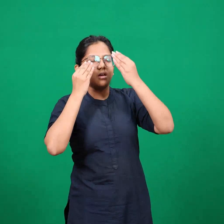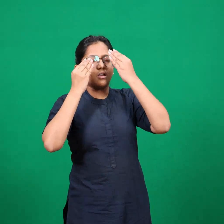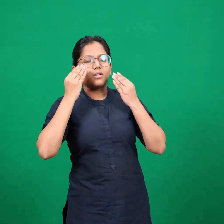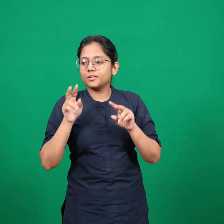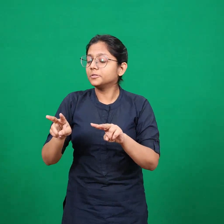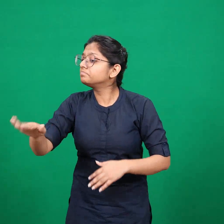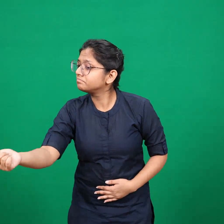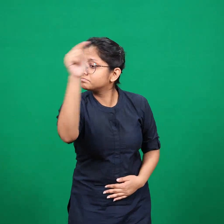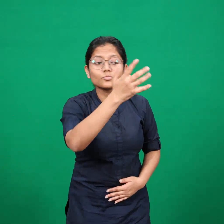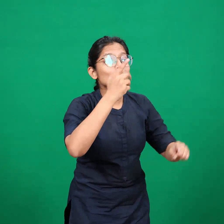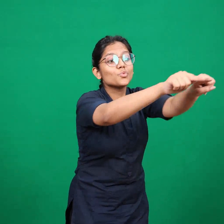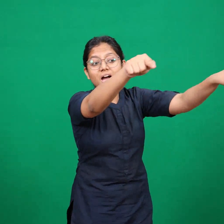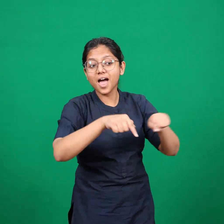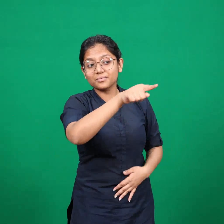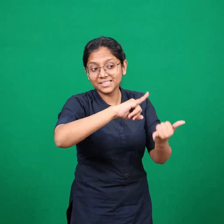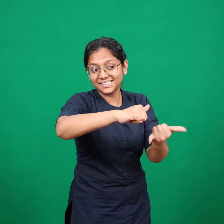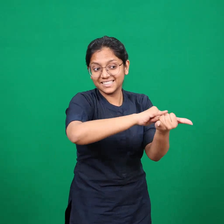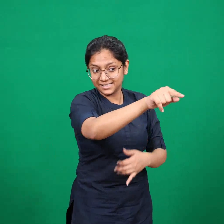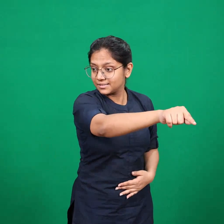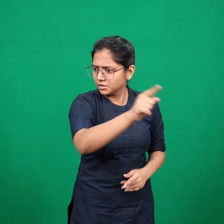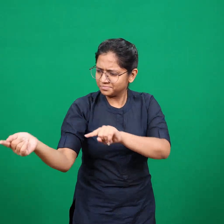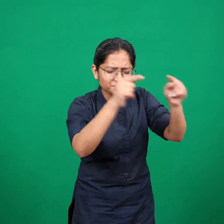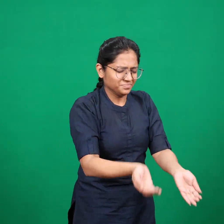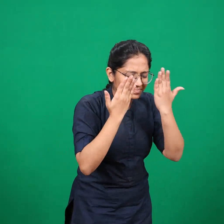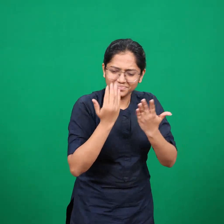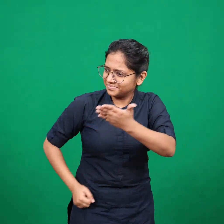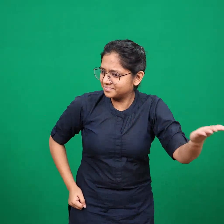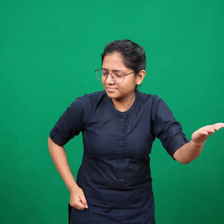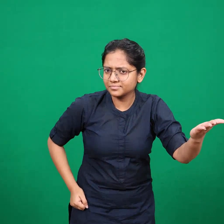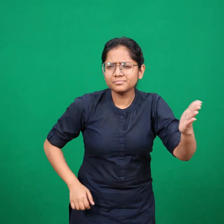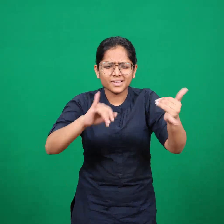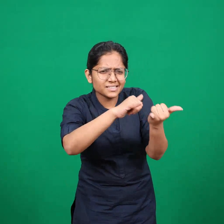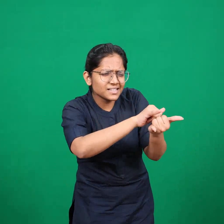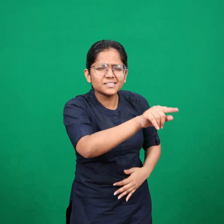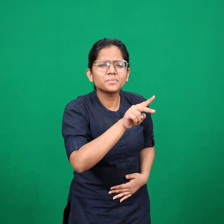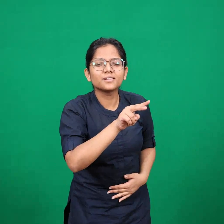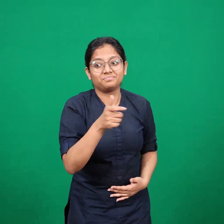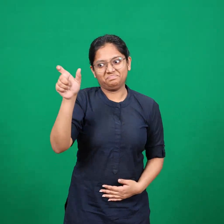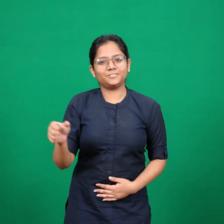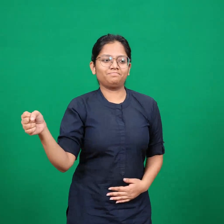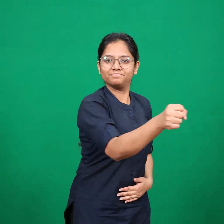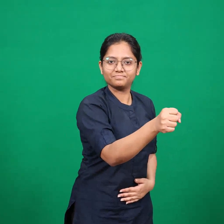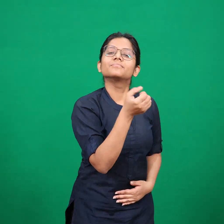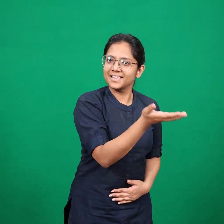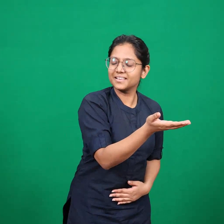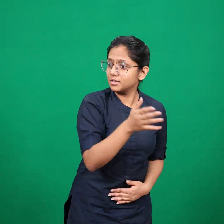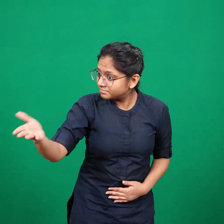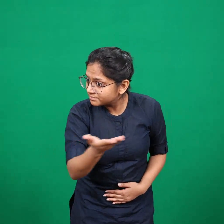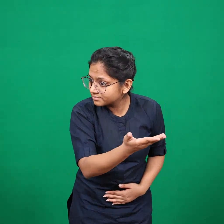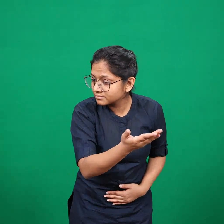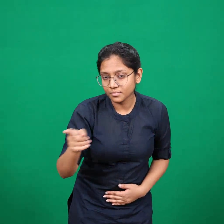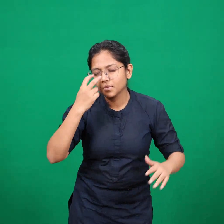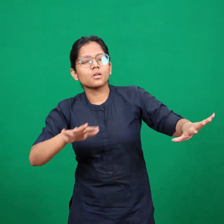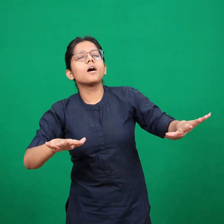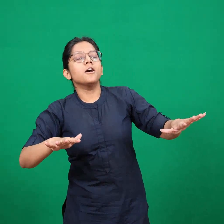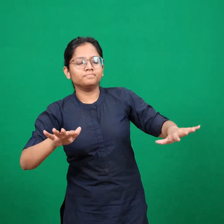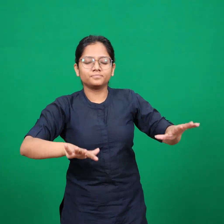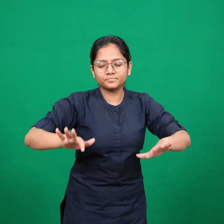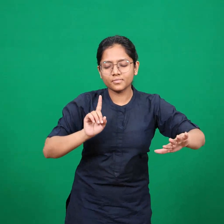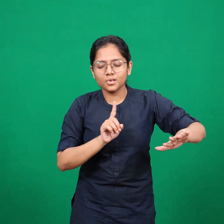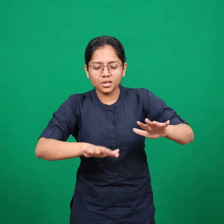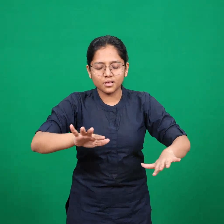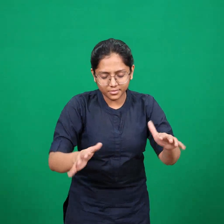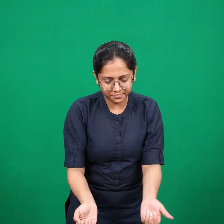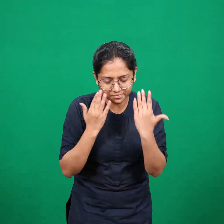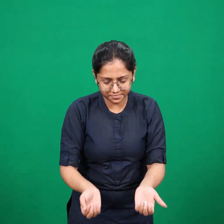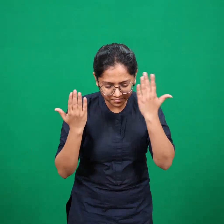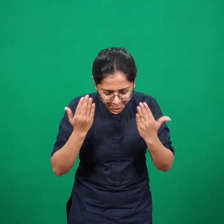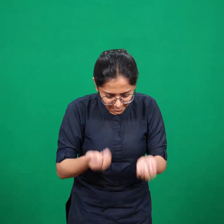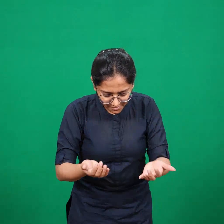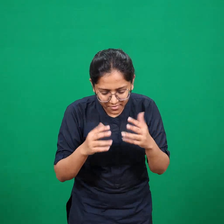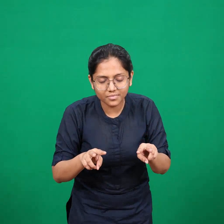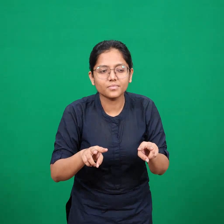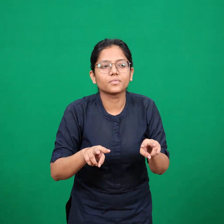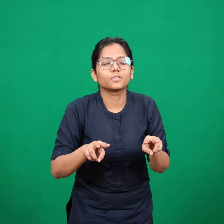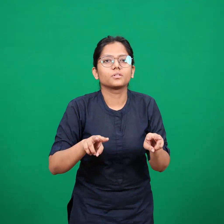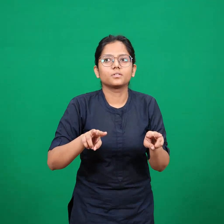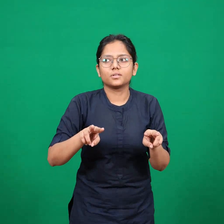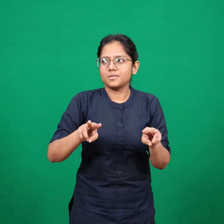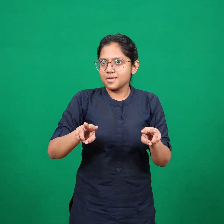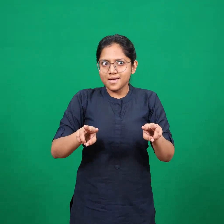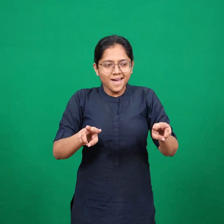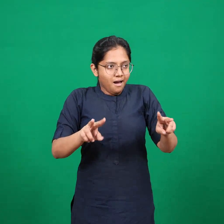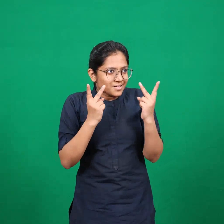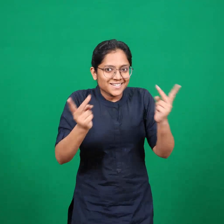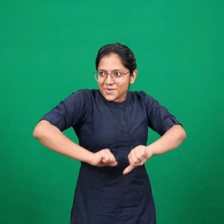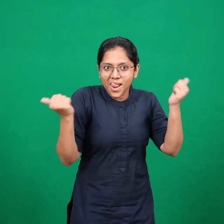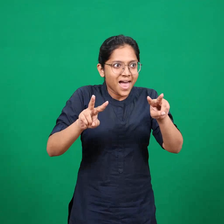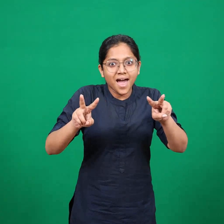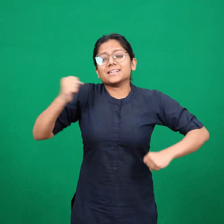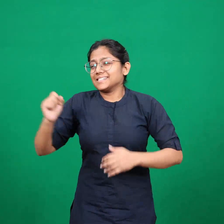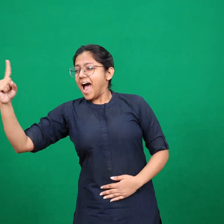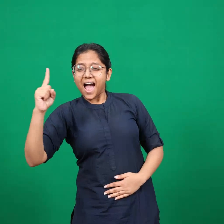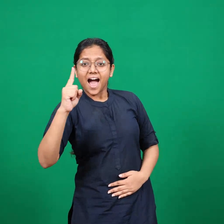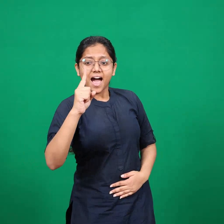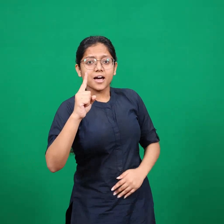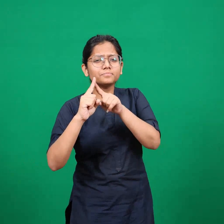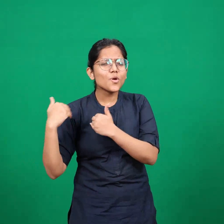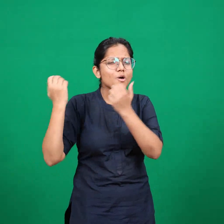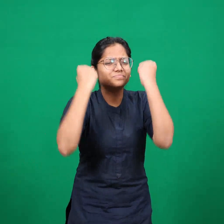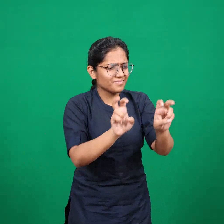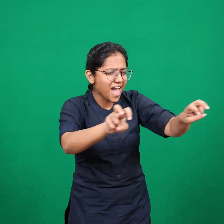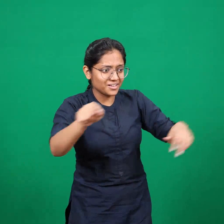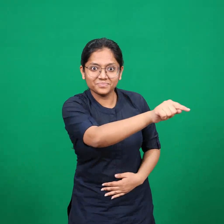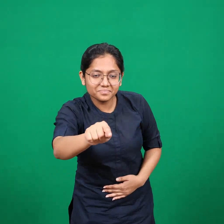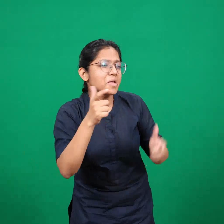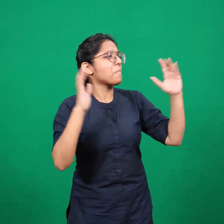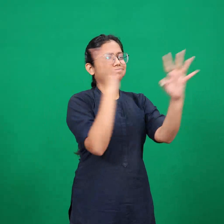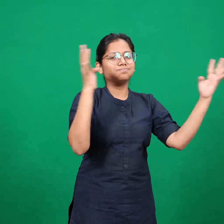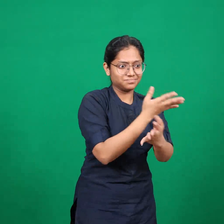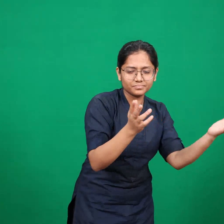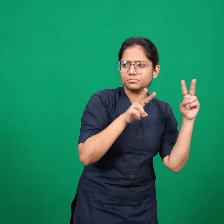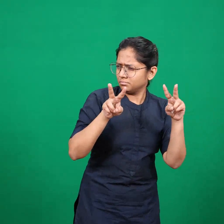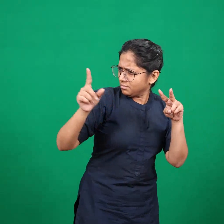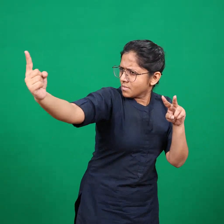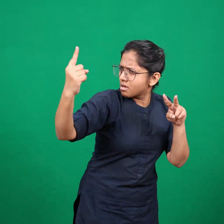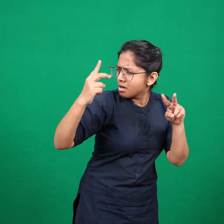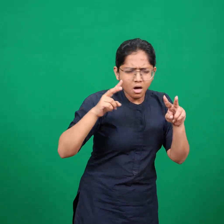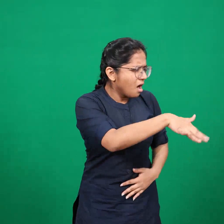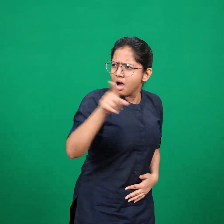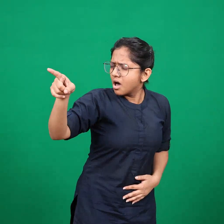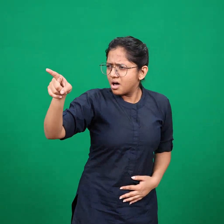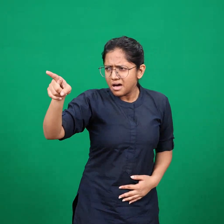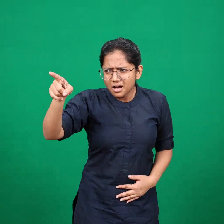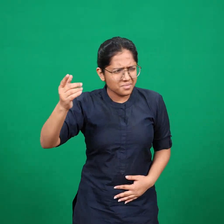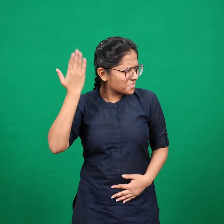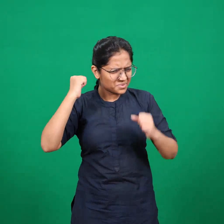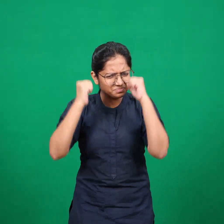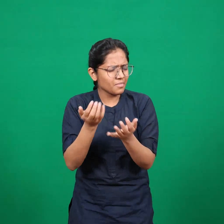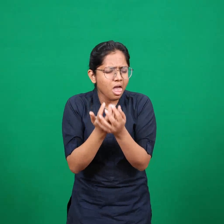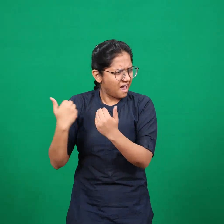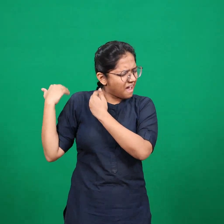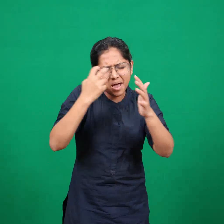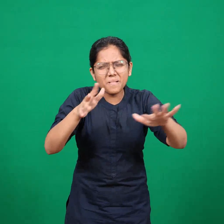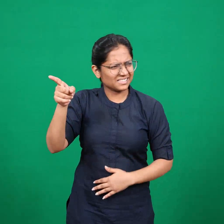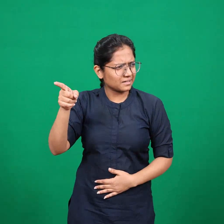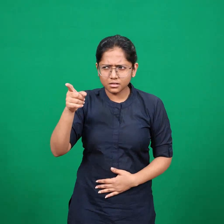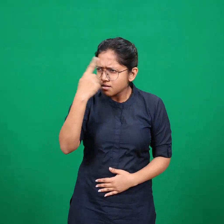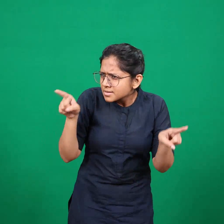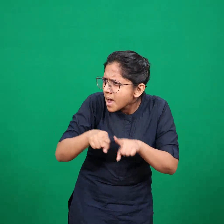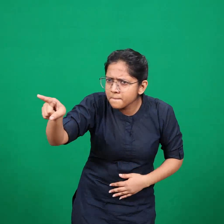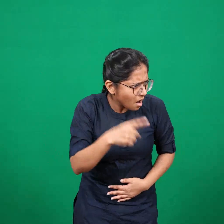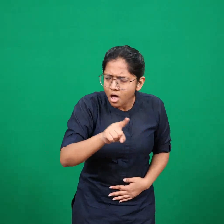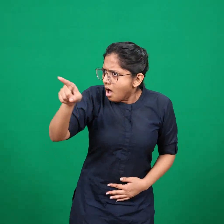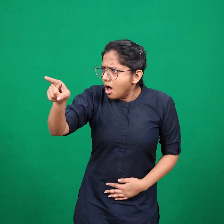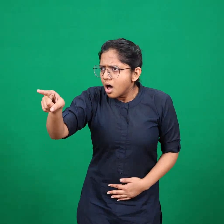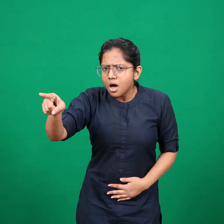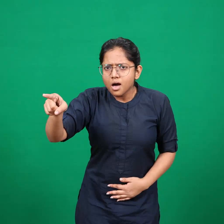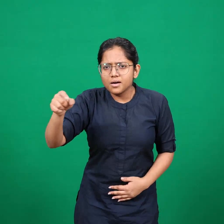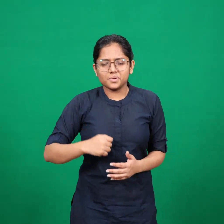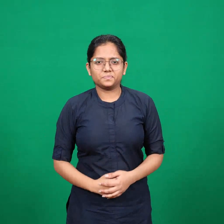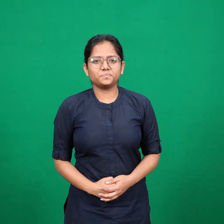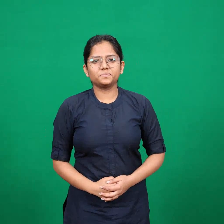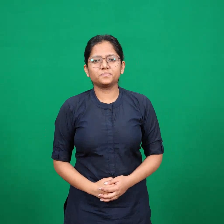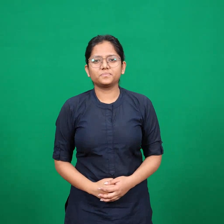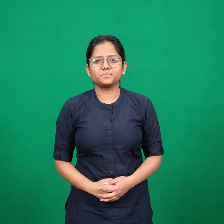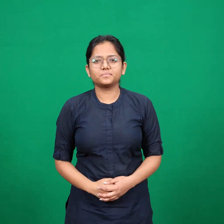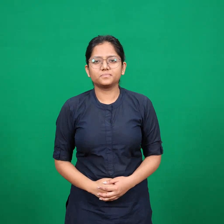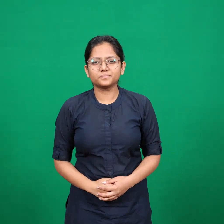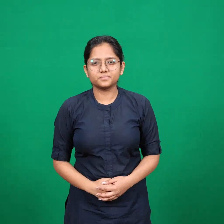Then He told him, "Go, wash in the Pool of Siloam" (which means " Sent"). So the man went and washed, and came back seeing. At this, his neighbors and those who had formerly seen him begging began to ask, "Isn' t this the man who used to sit and beg?"